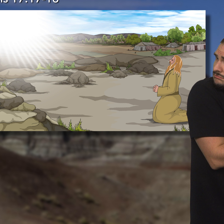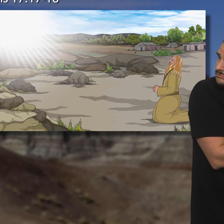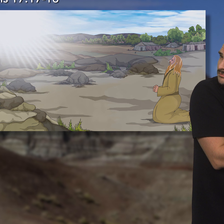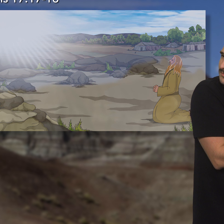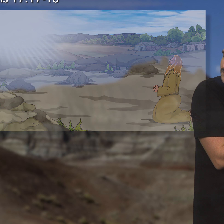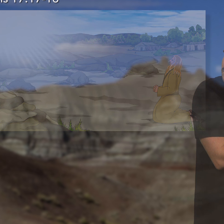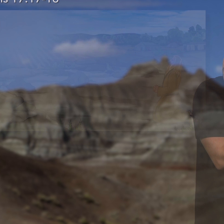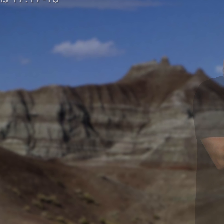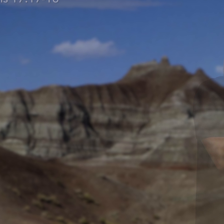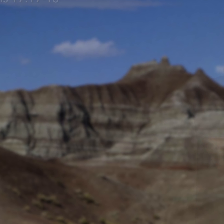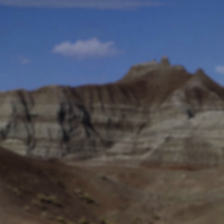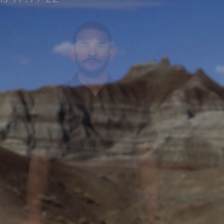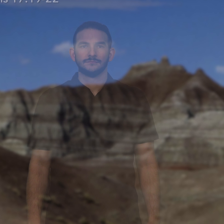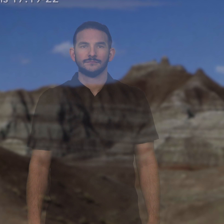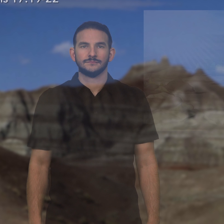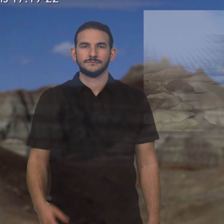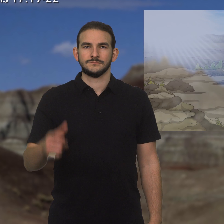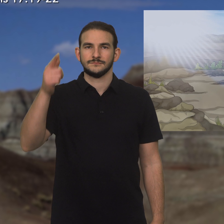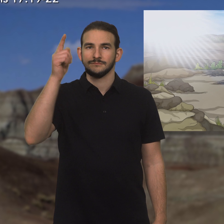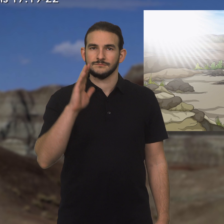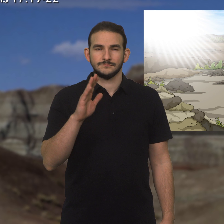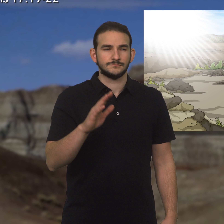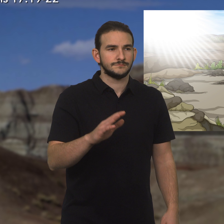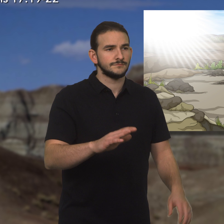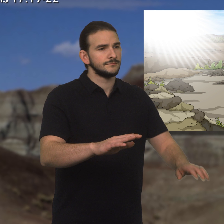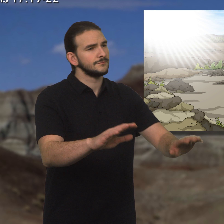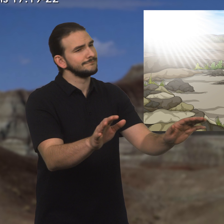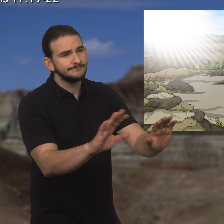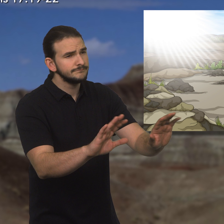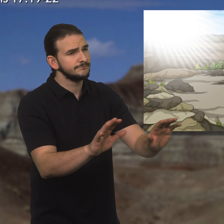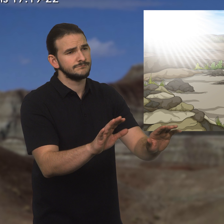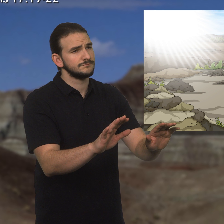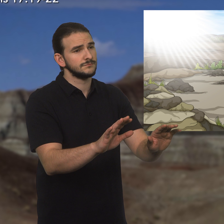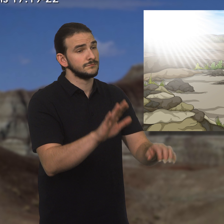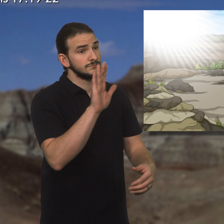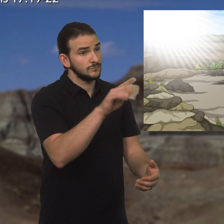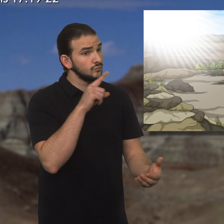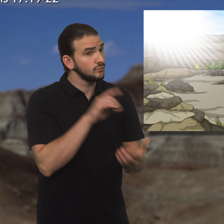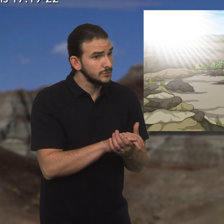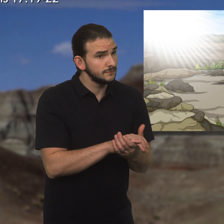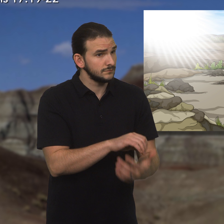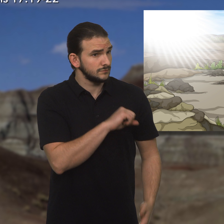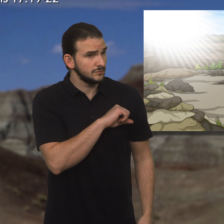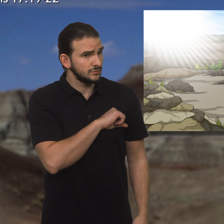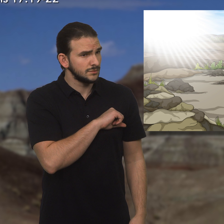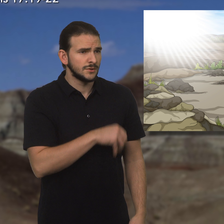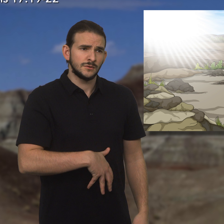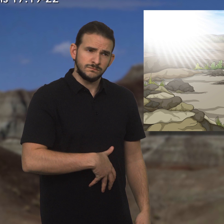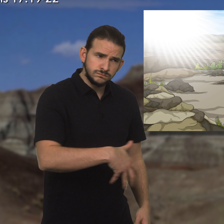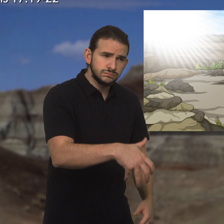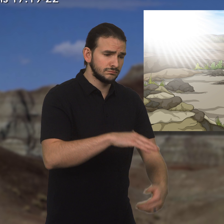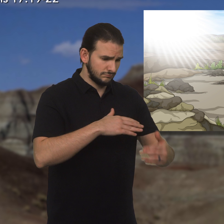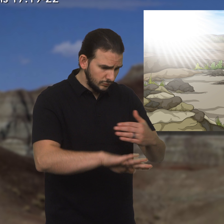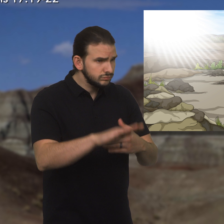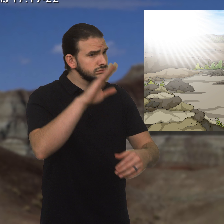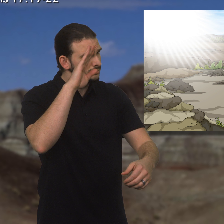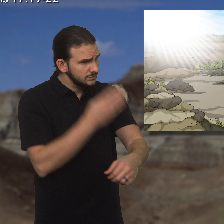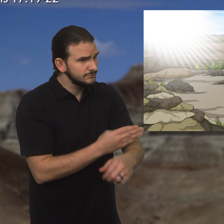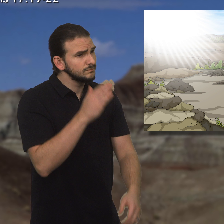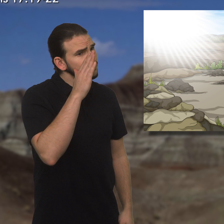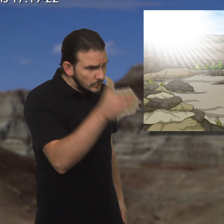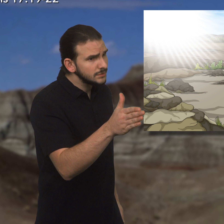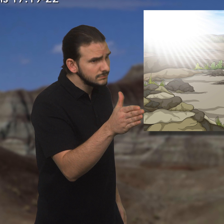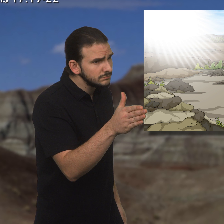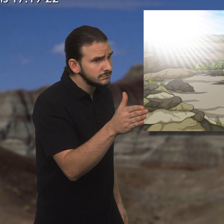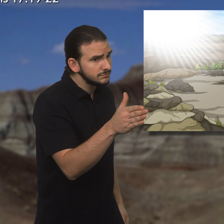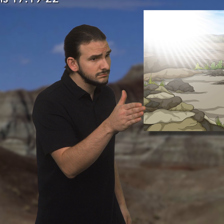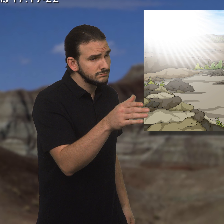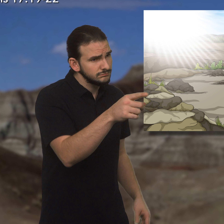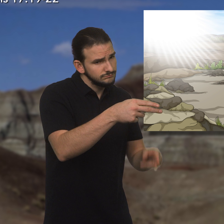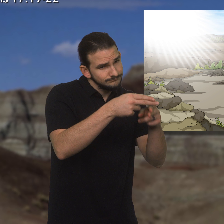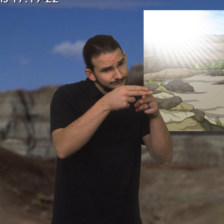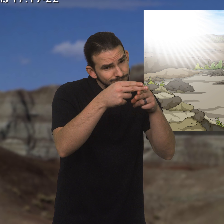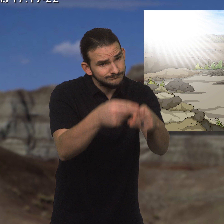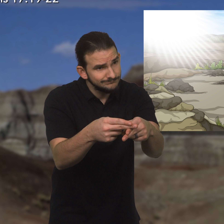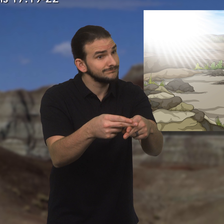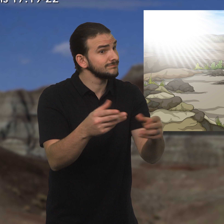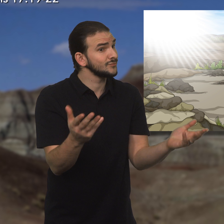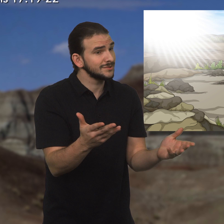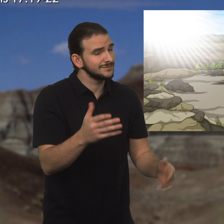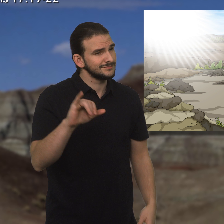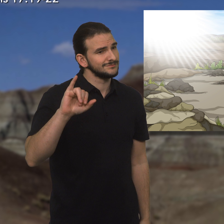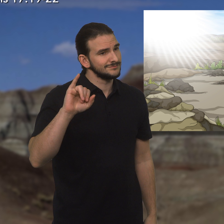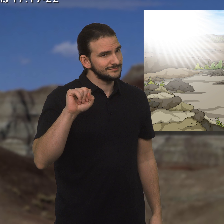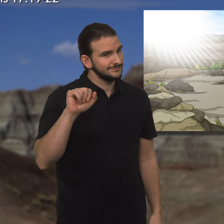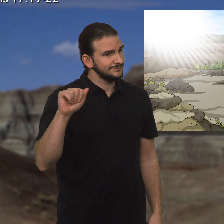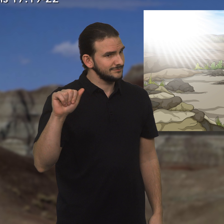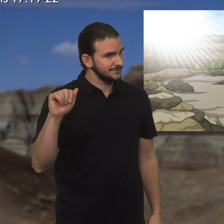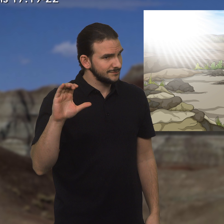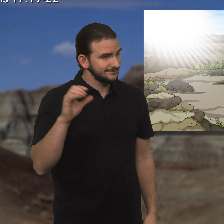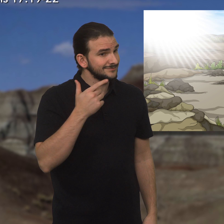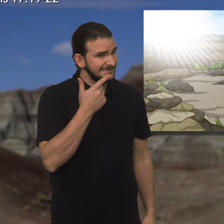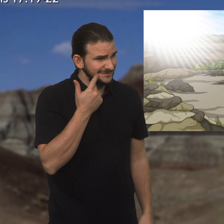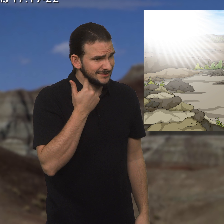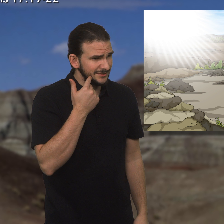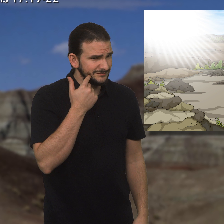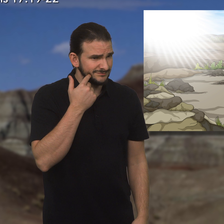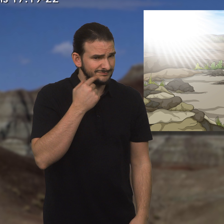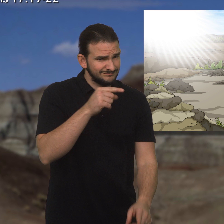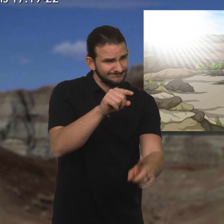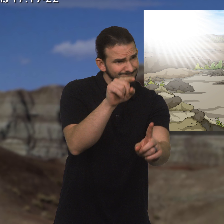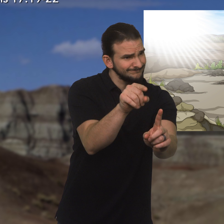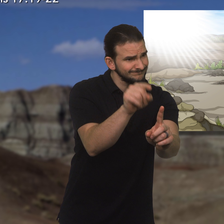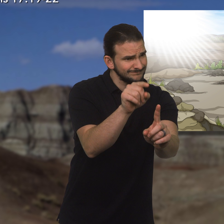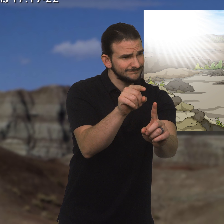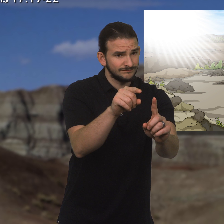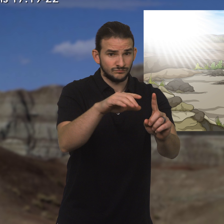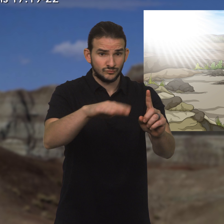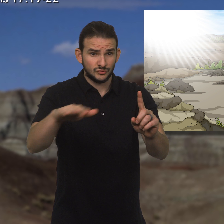But God replied, “Your wife Sarah will indeed bear you a son, and you are to name him Isaac.